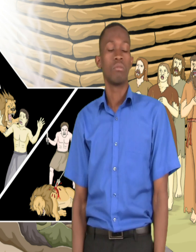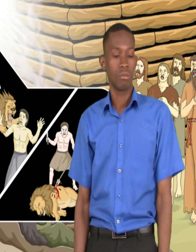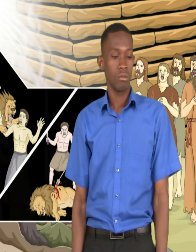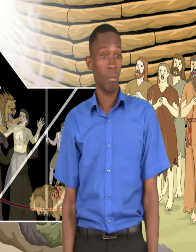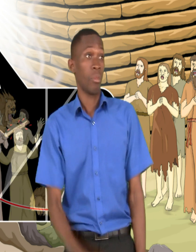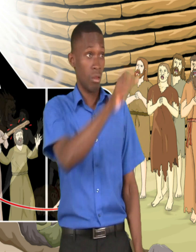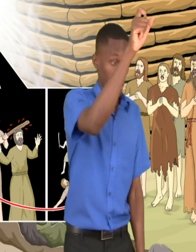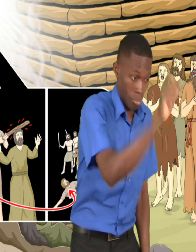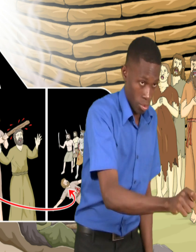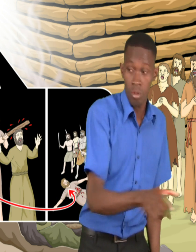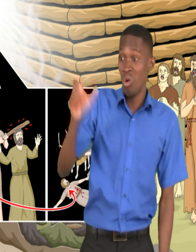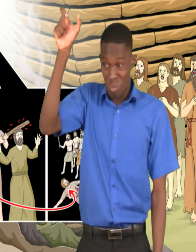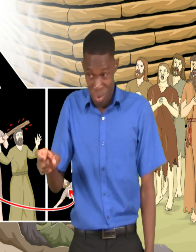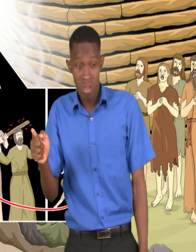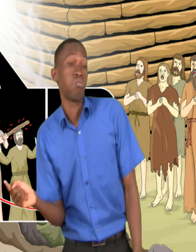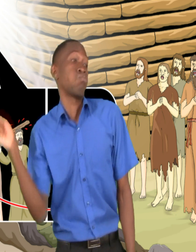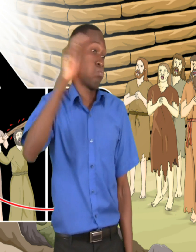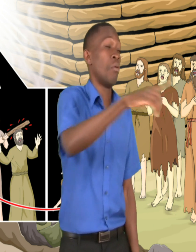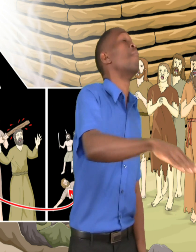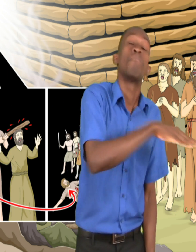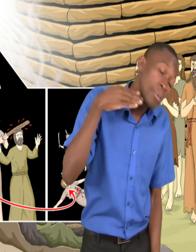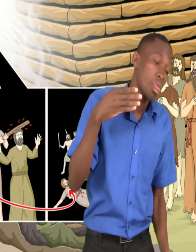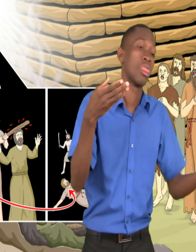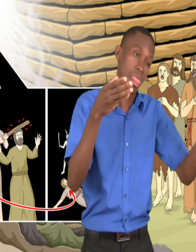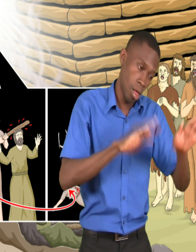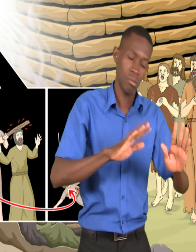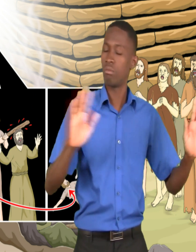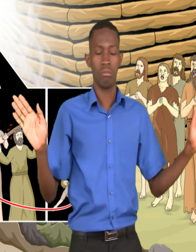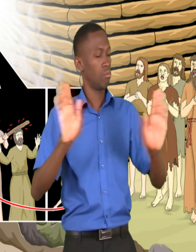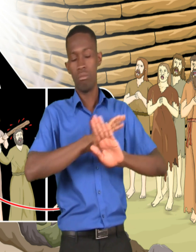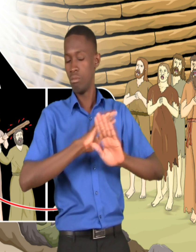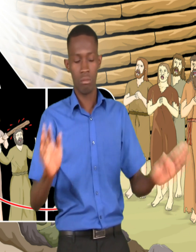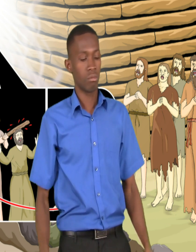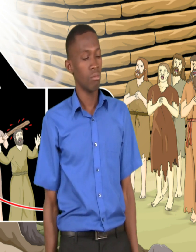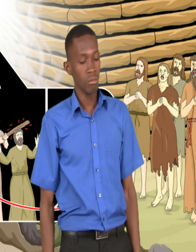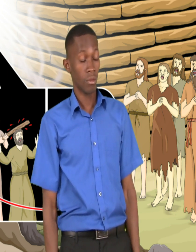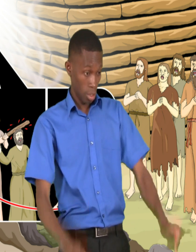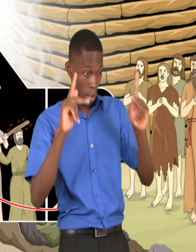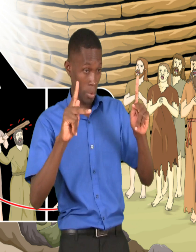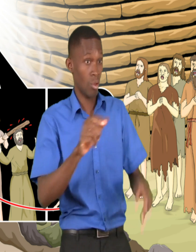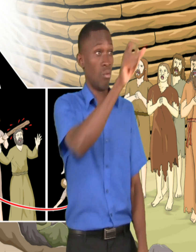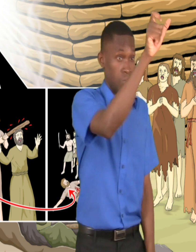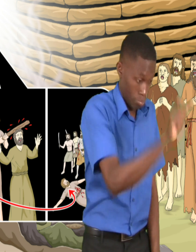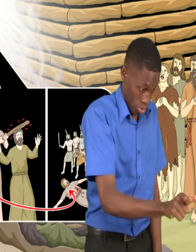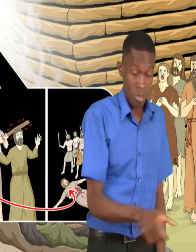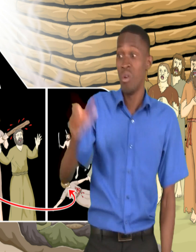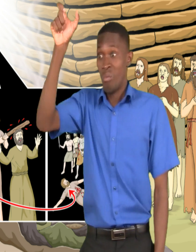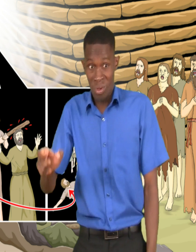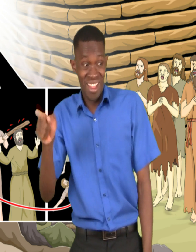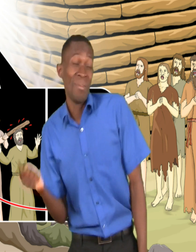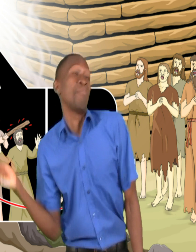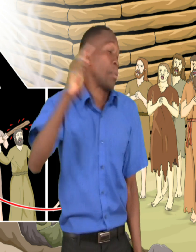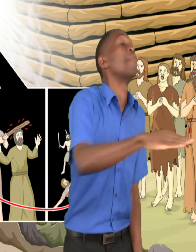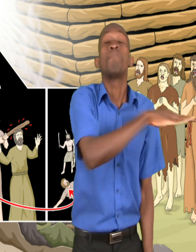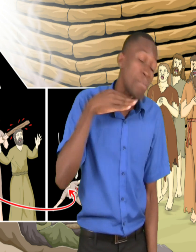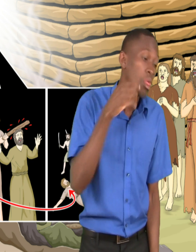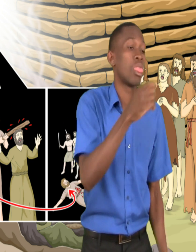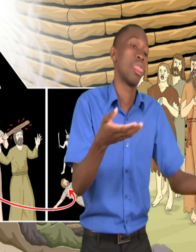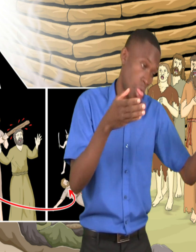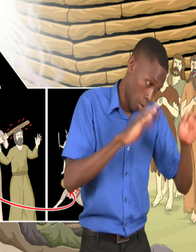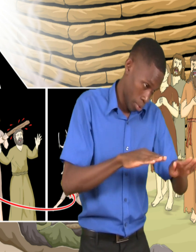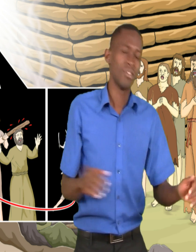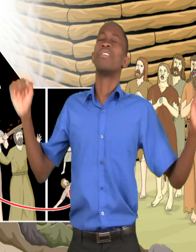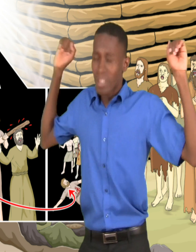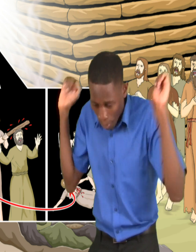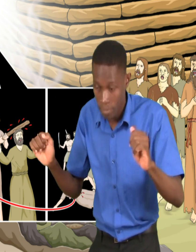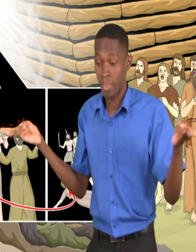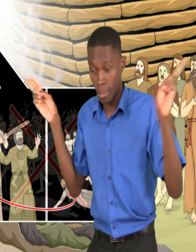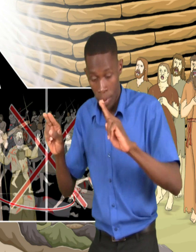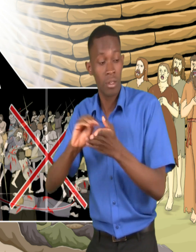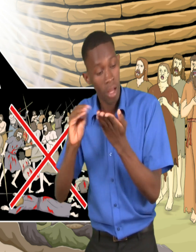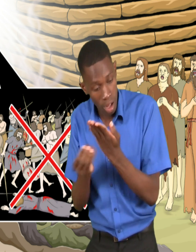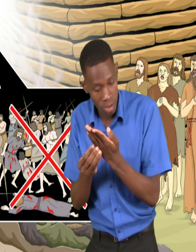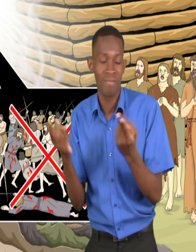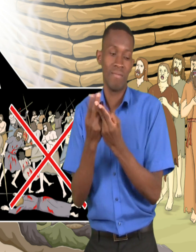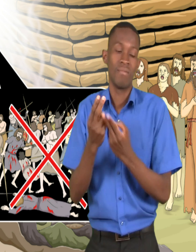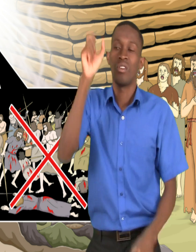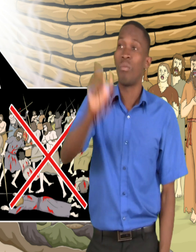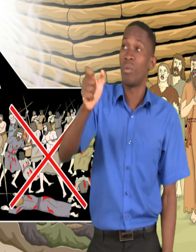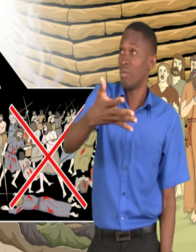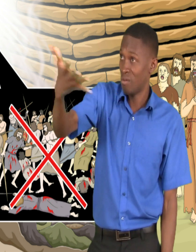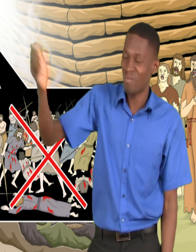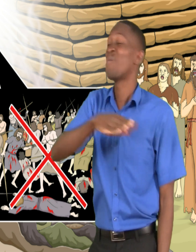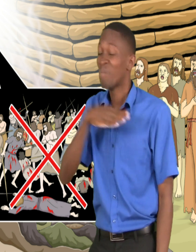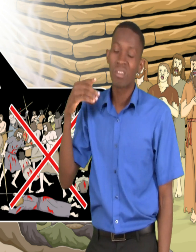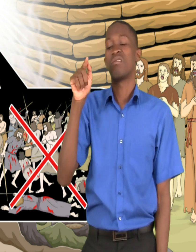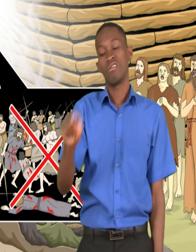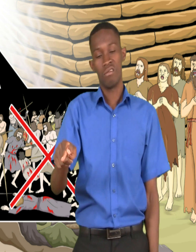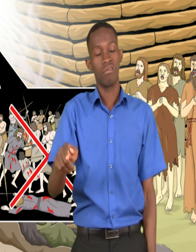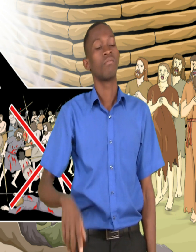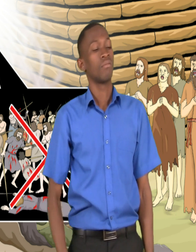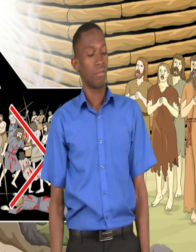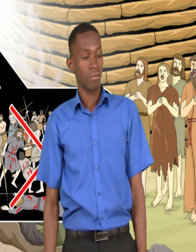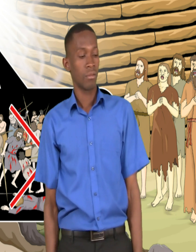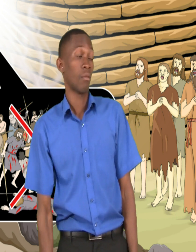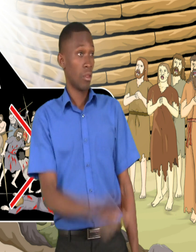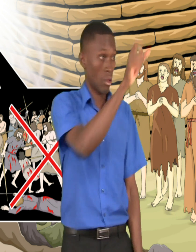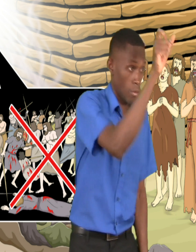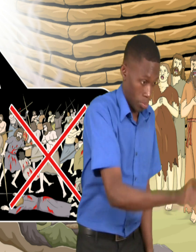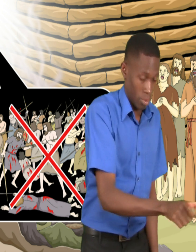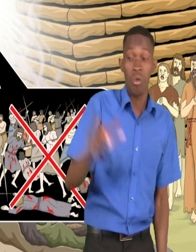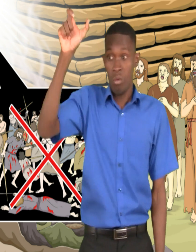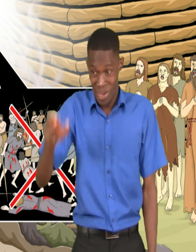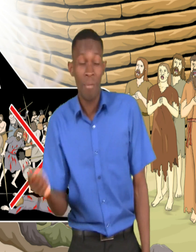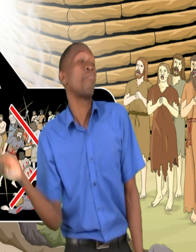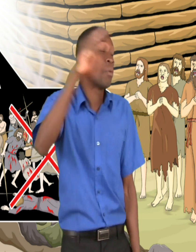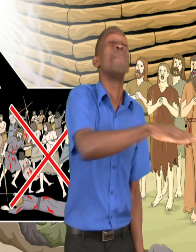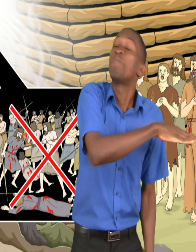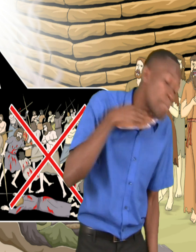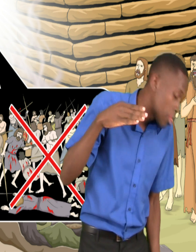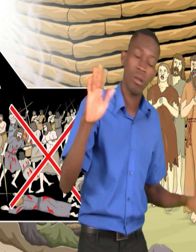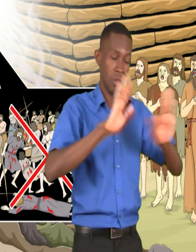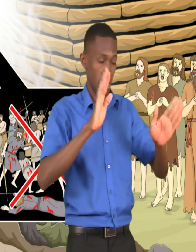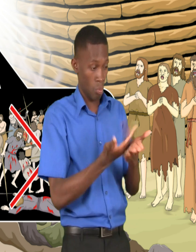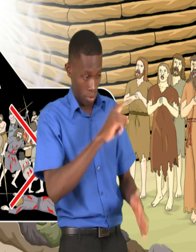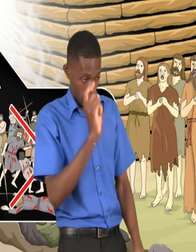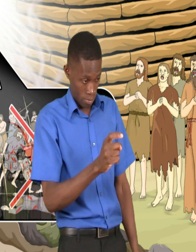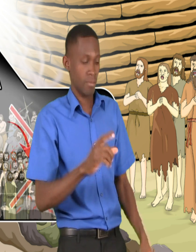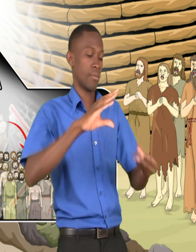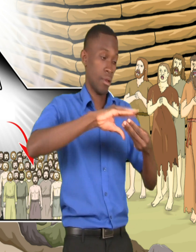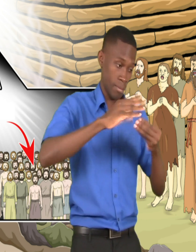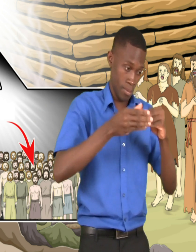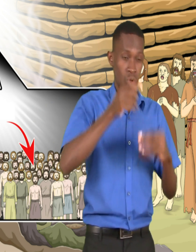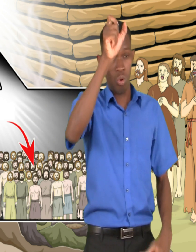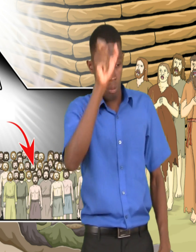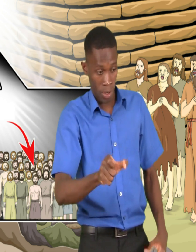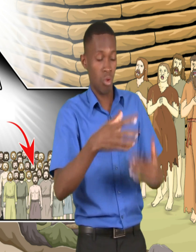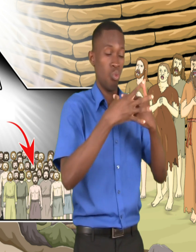I will demand an accounting from anyone who takes the life of his fellow man: Whoever sheds the blood of man, by man his blood will be shed;